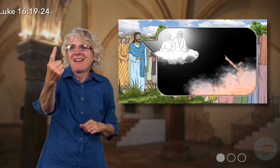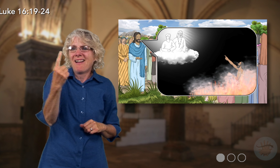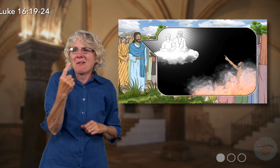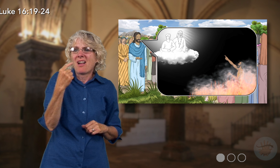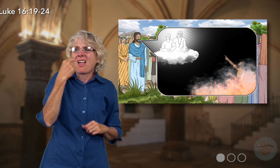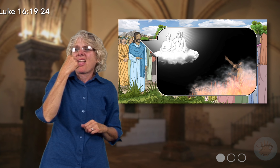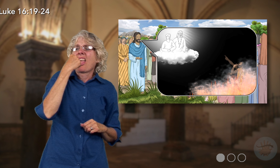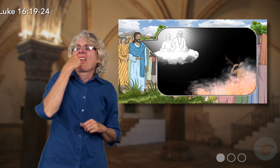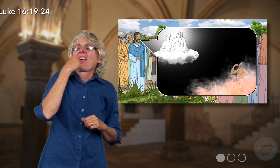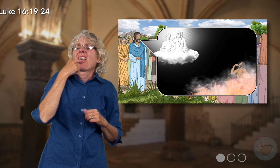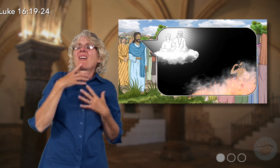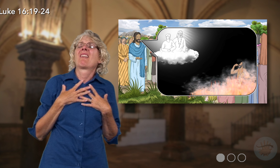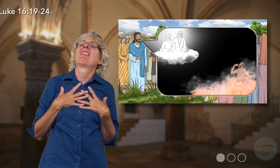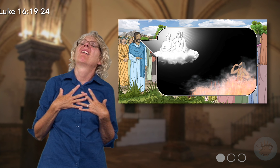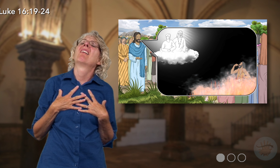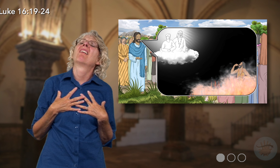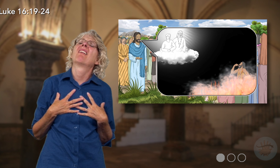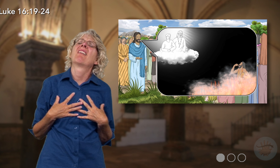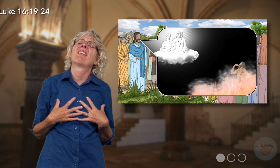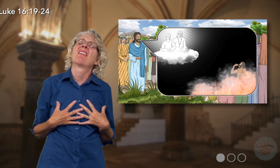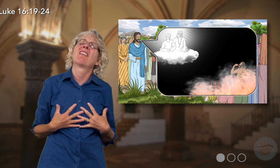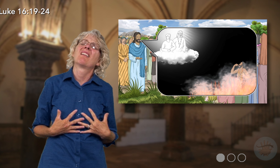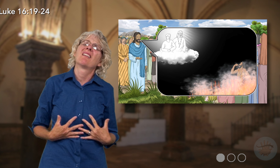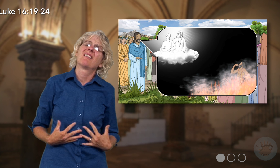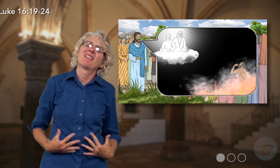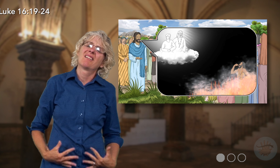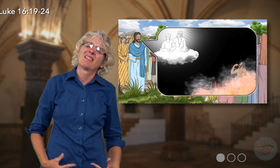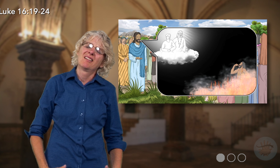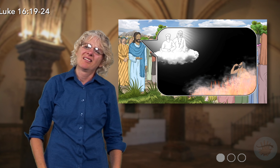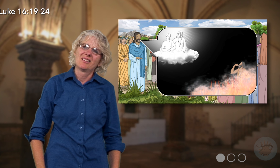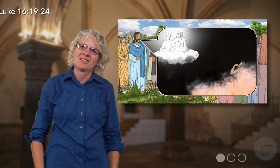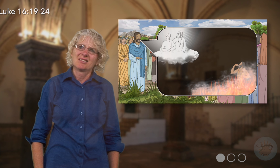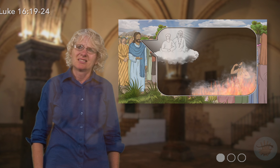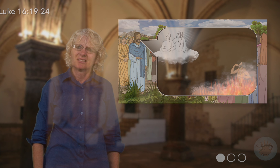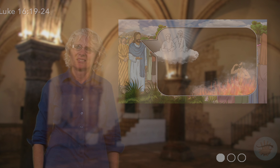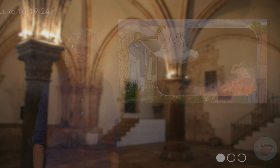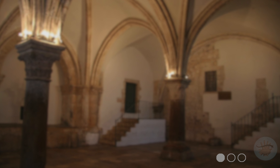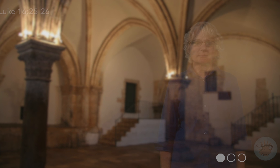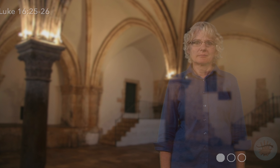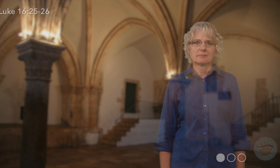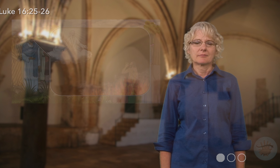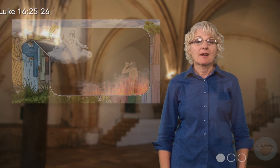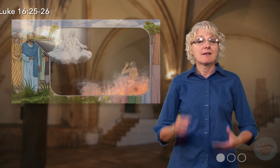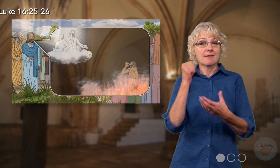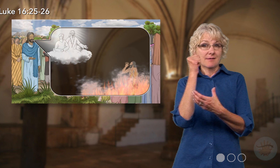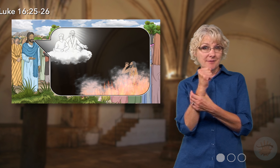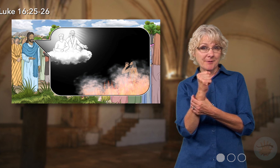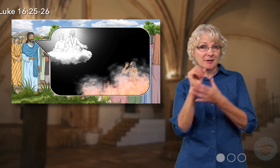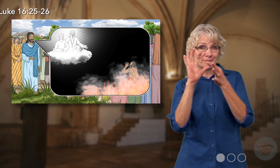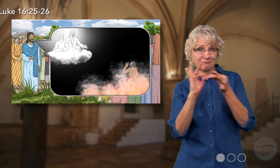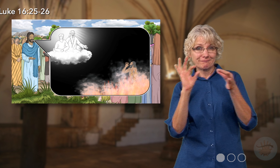For I am in agony in this fire.’